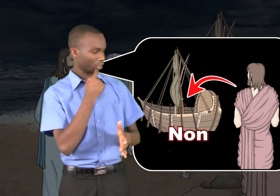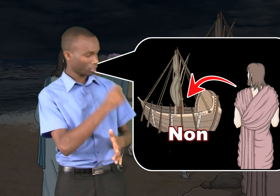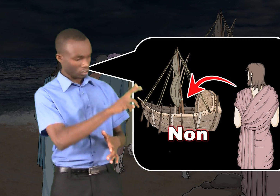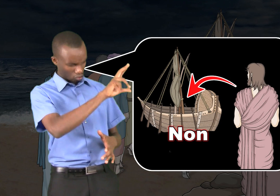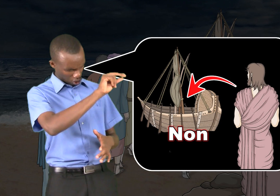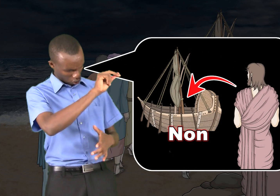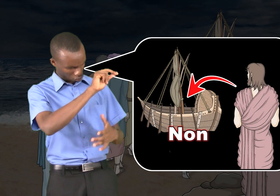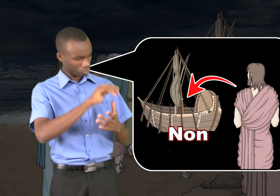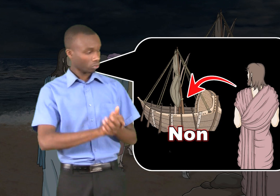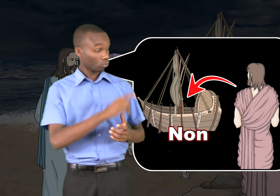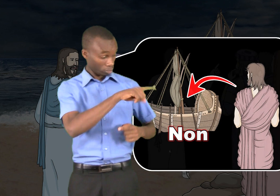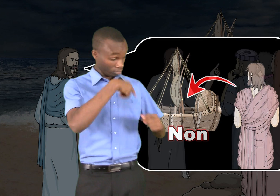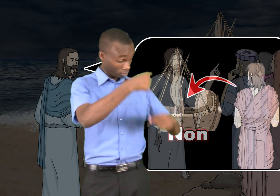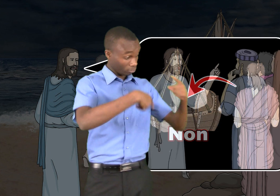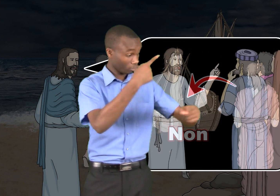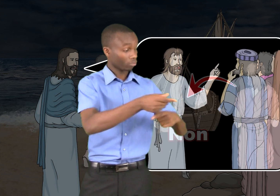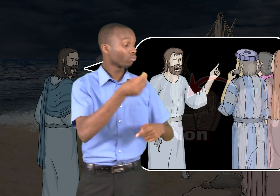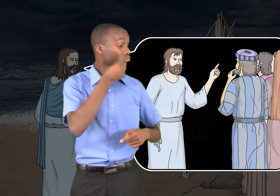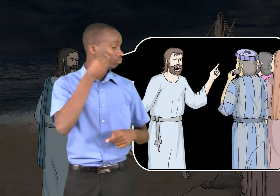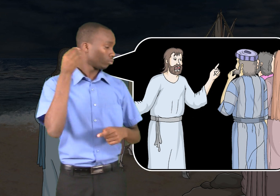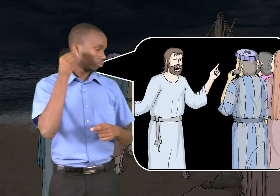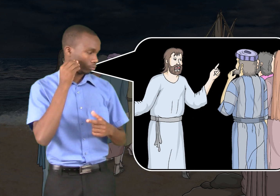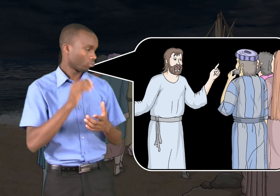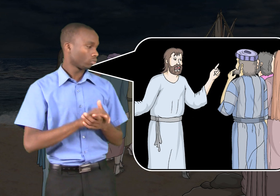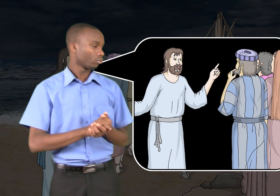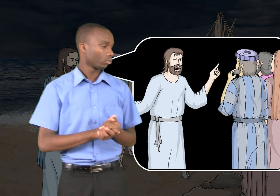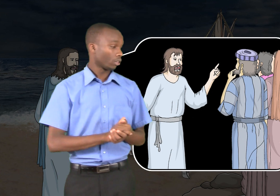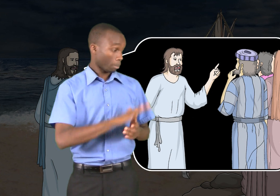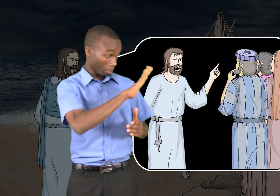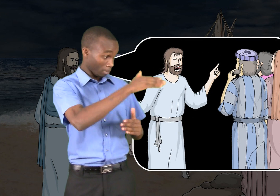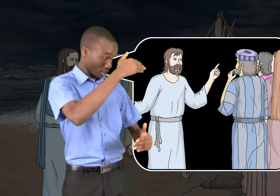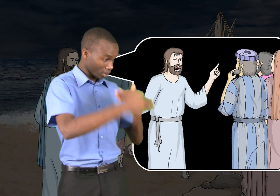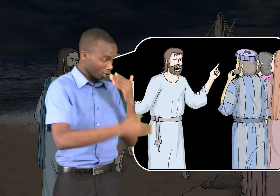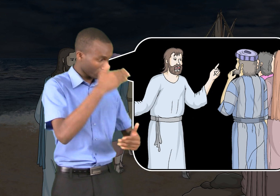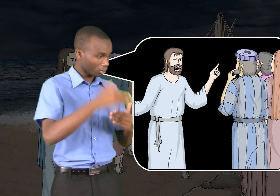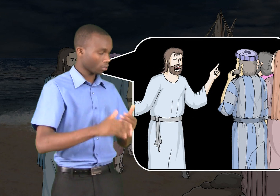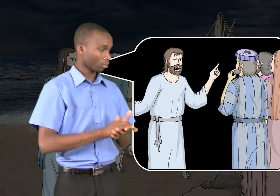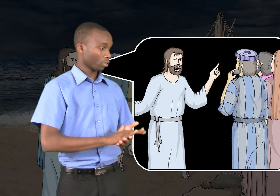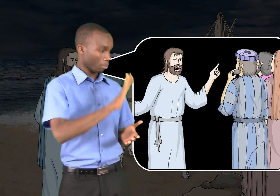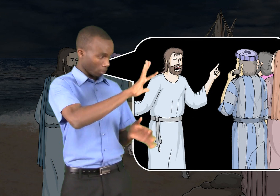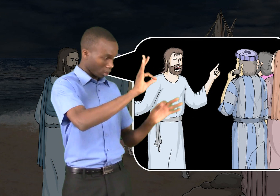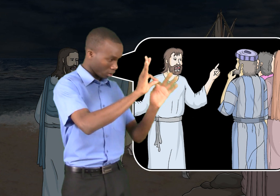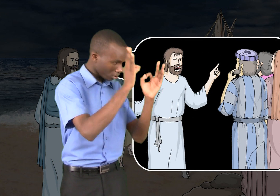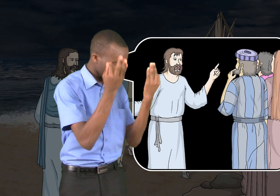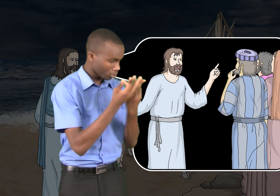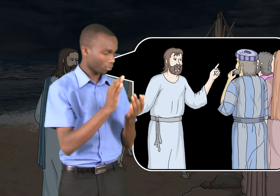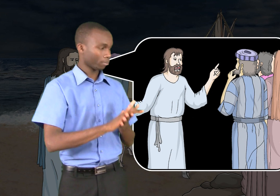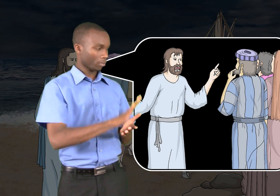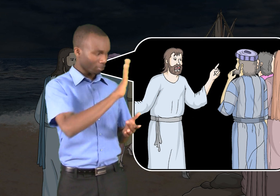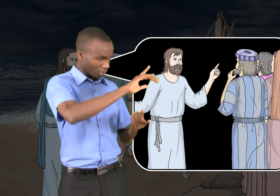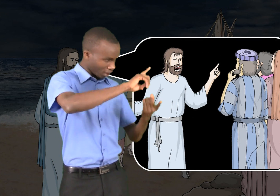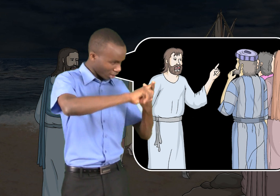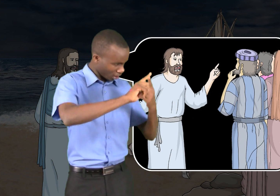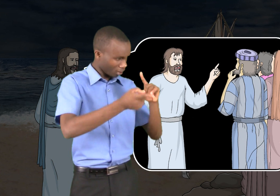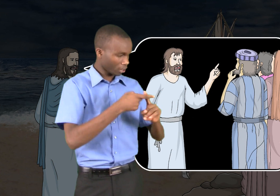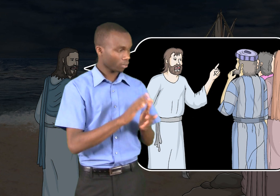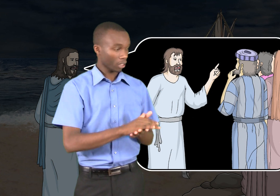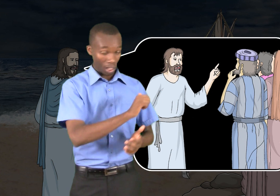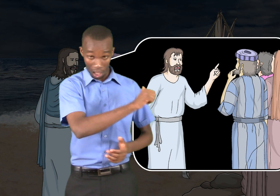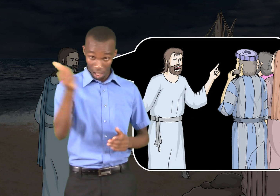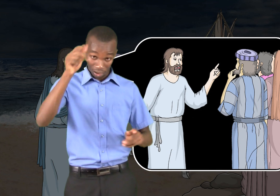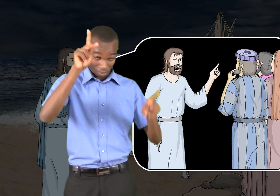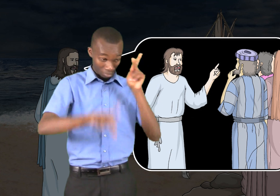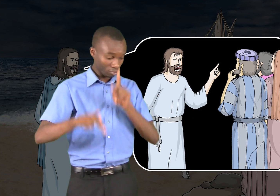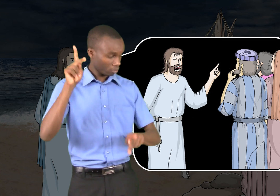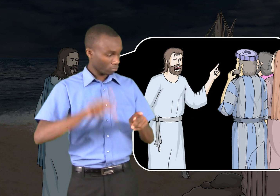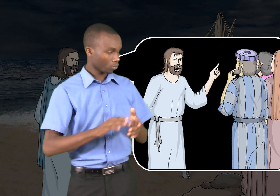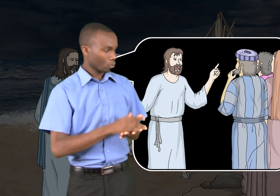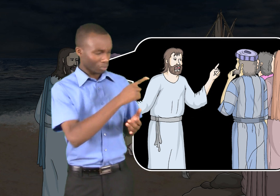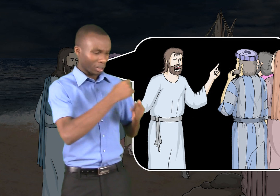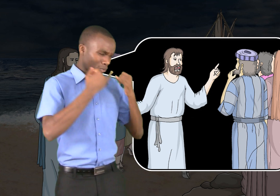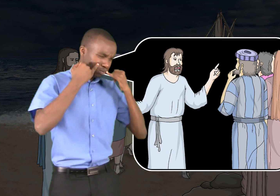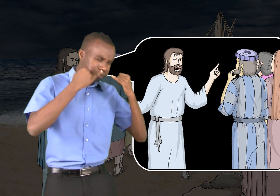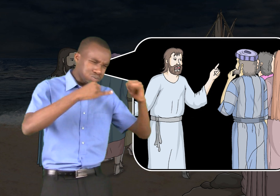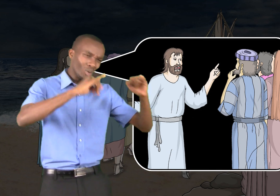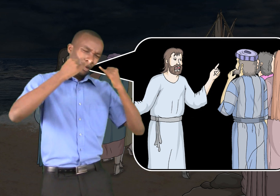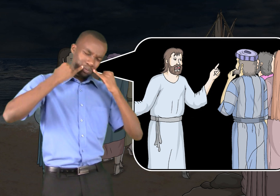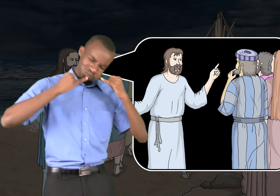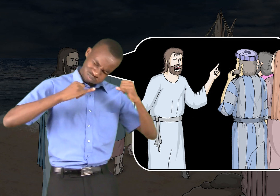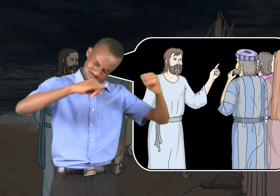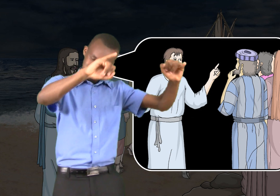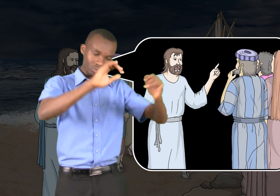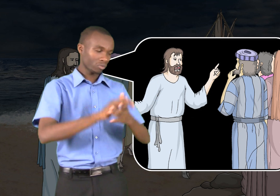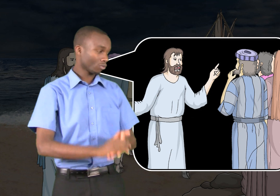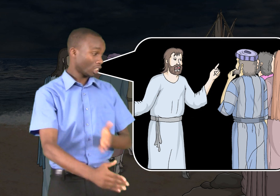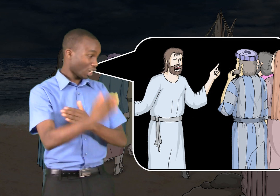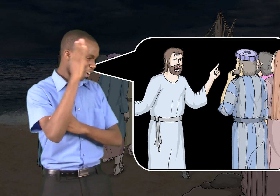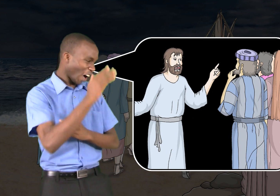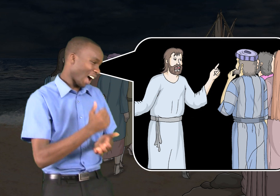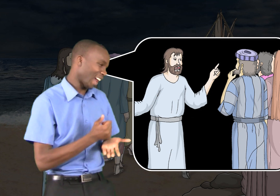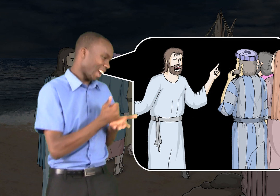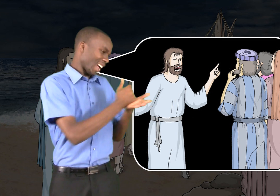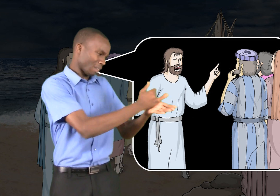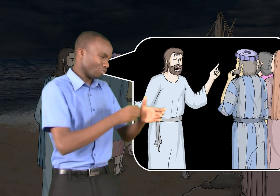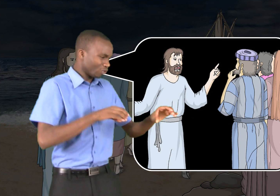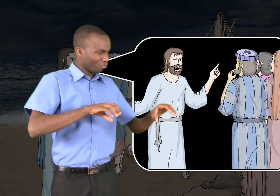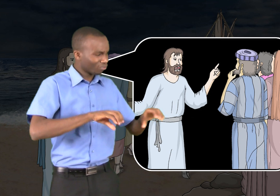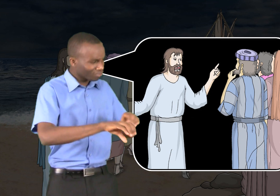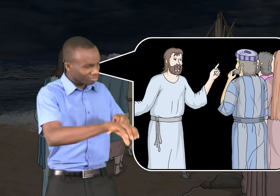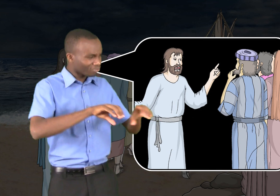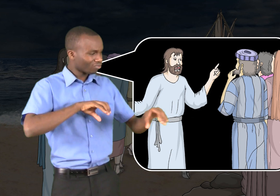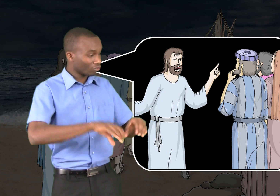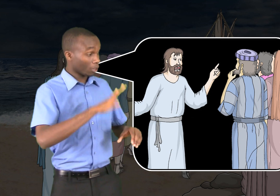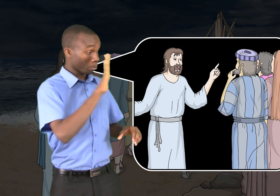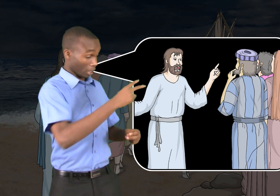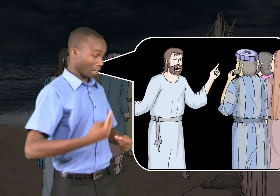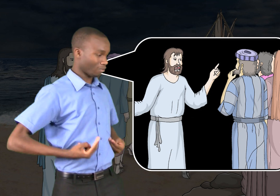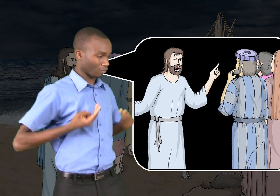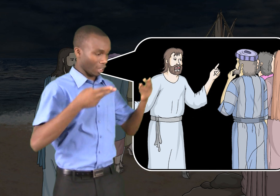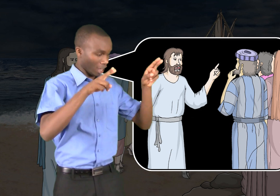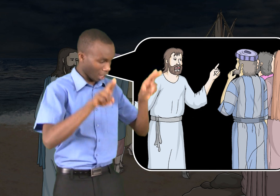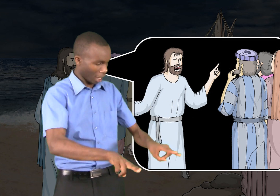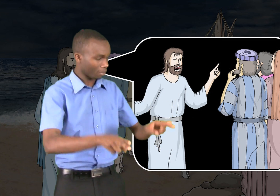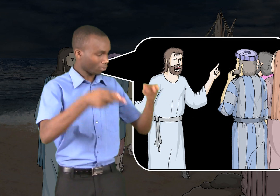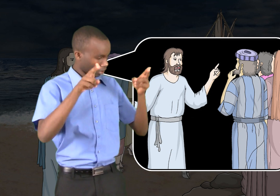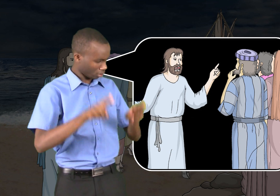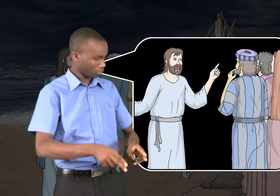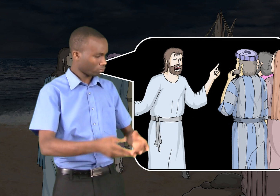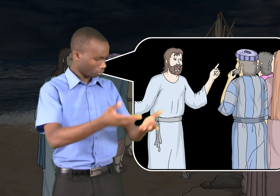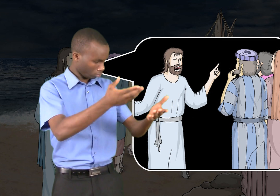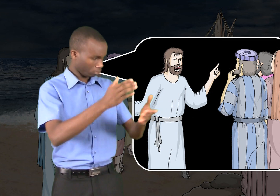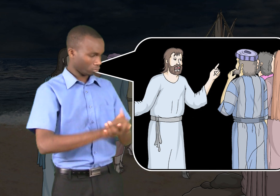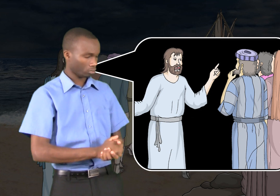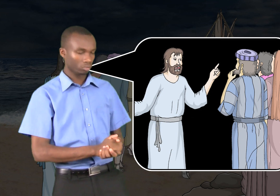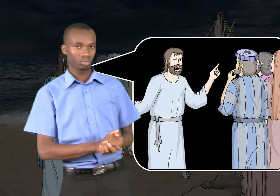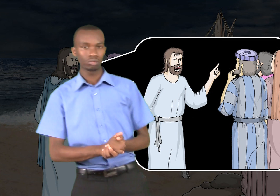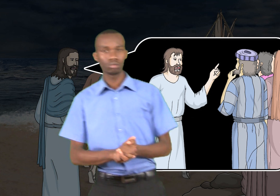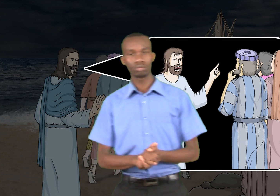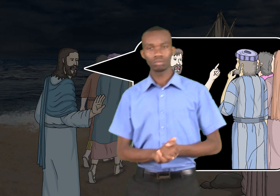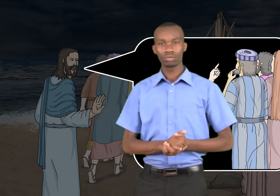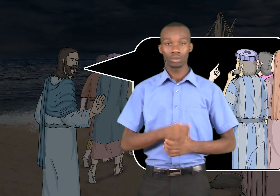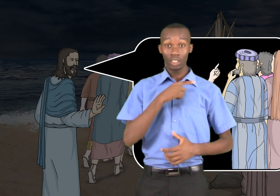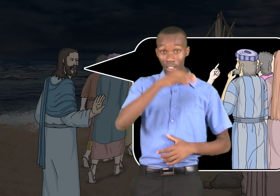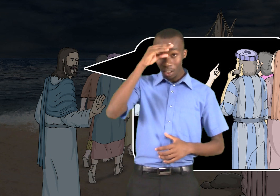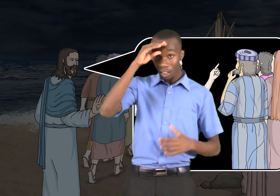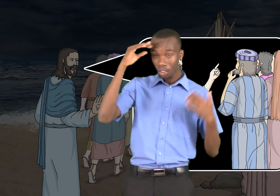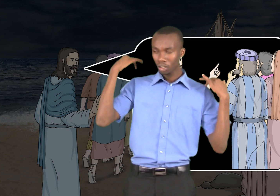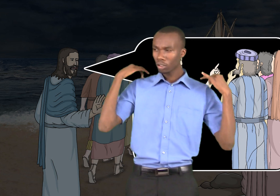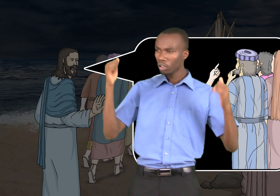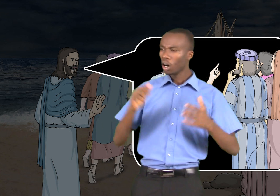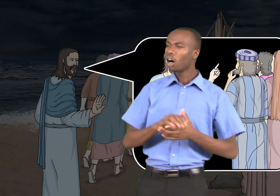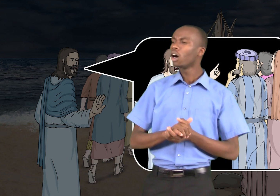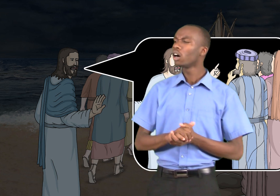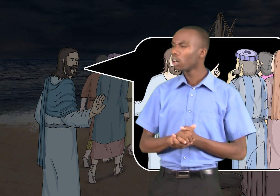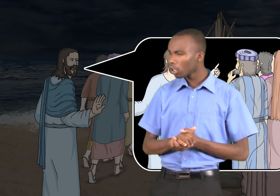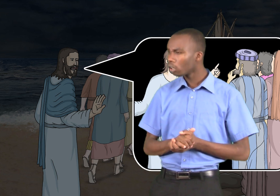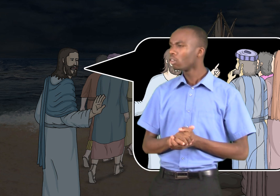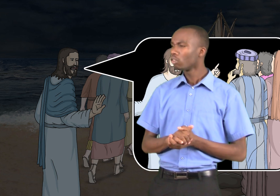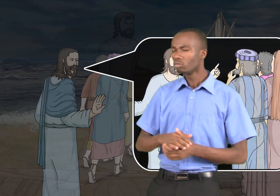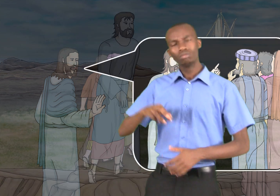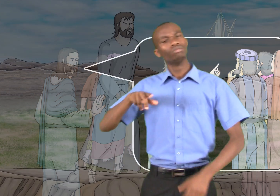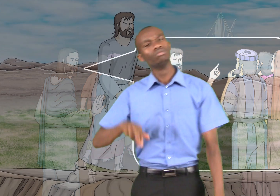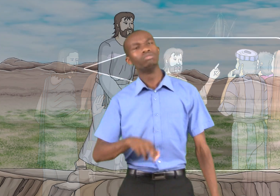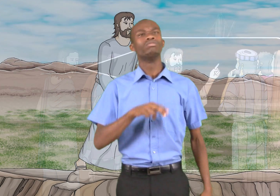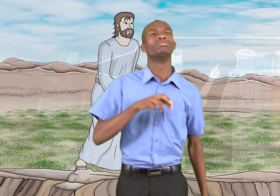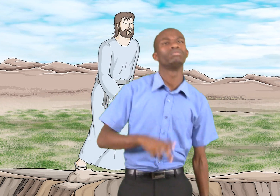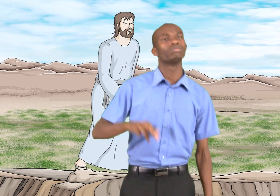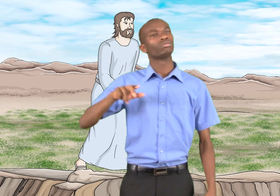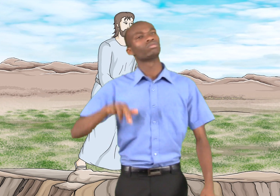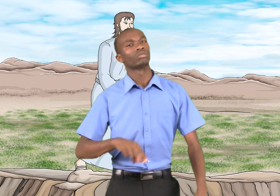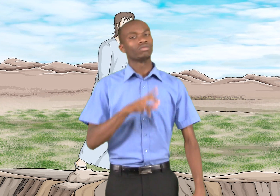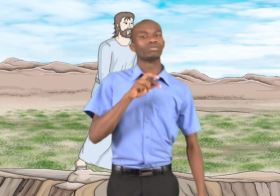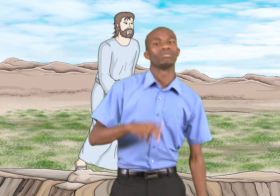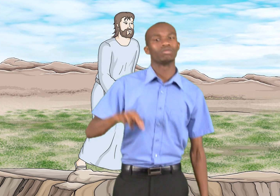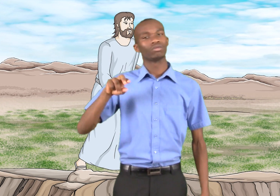“Go home to your own people,” He said, “and tell them how much the Lord has done for you, and what mercy He has shown you.”